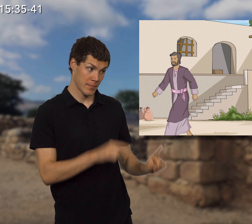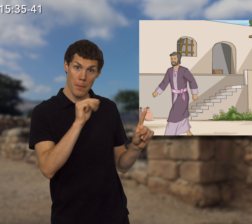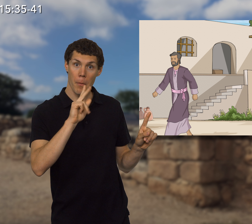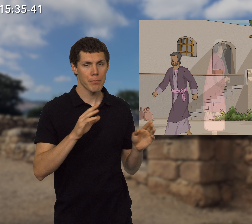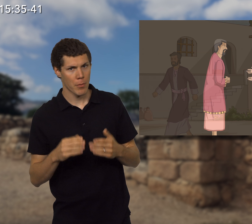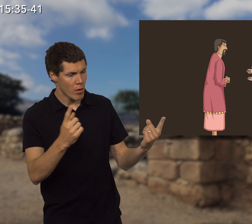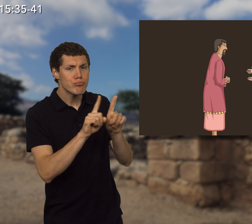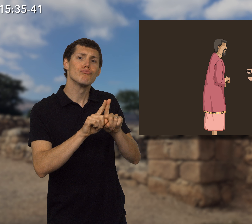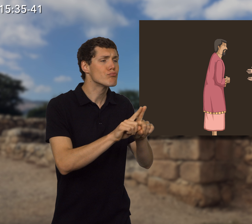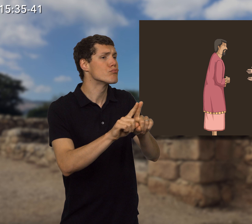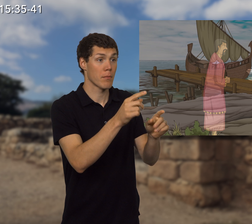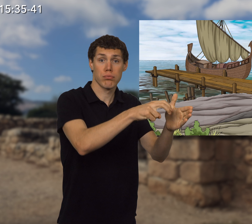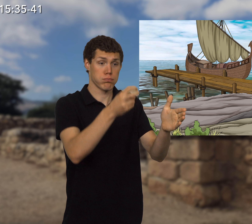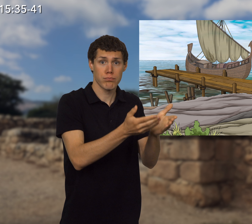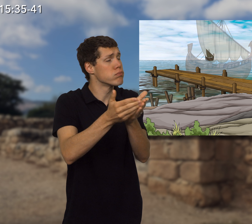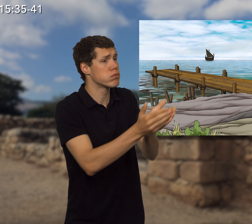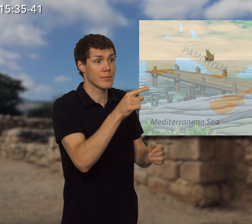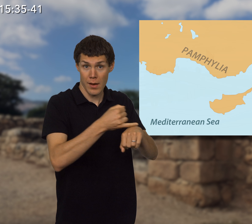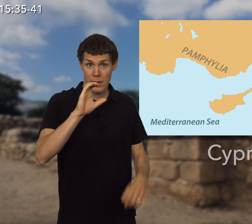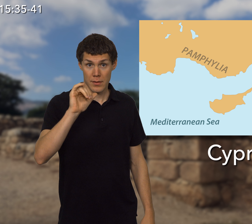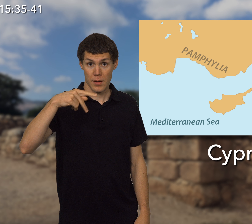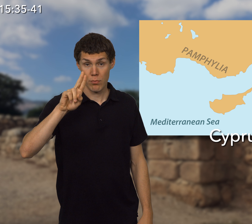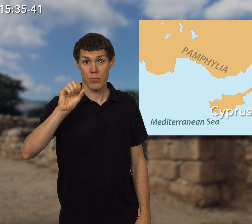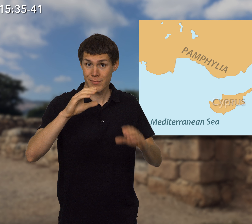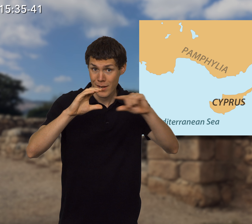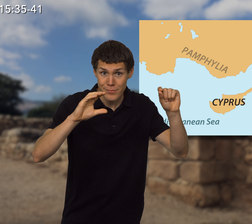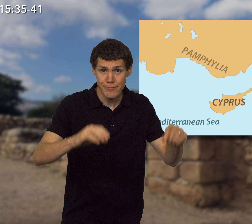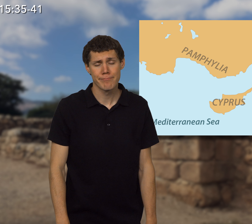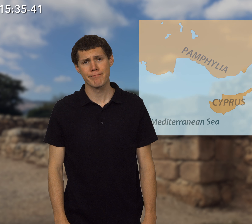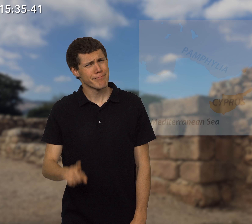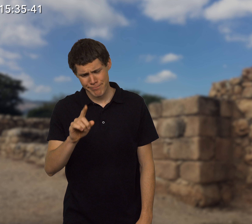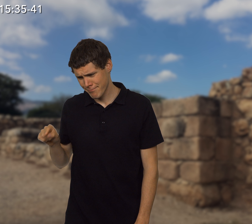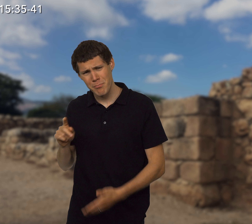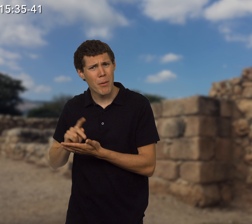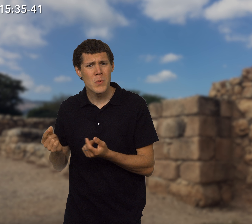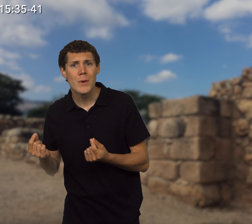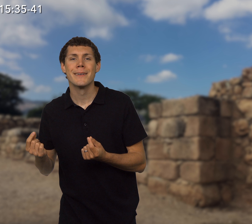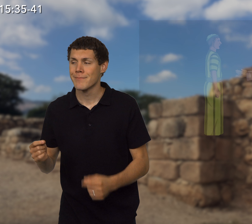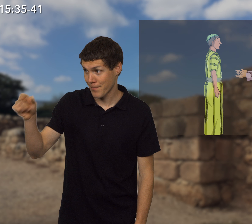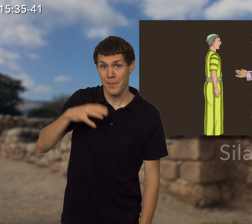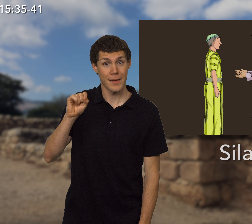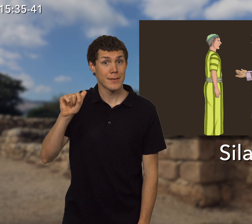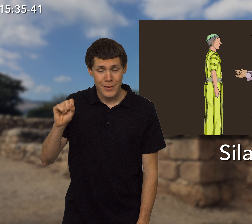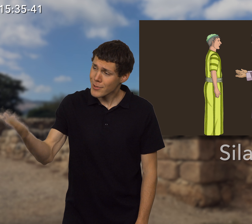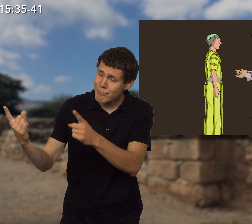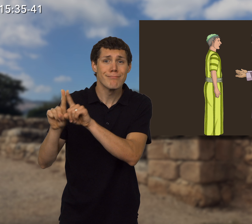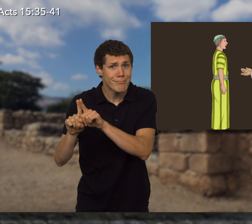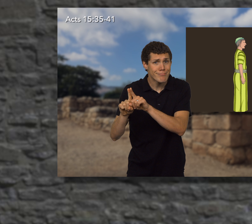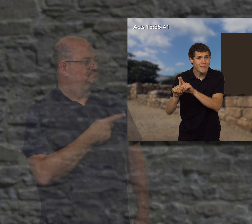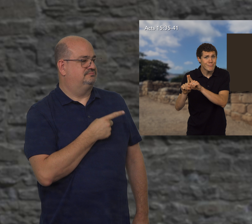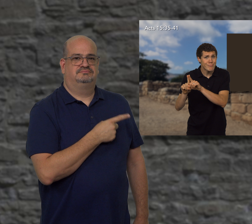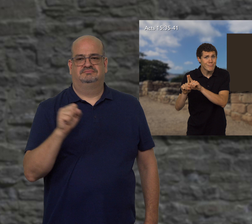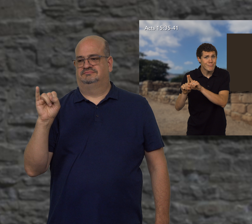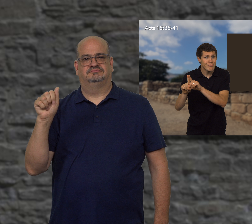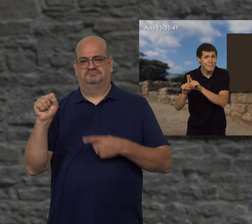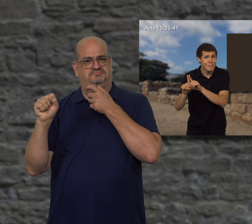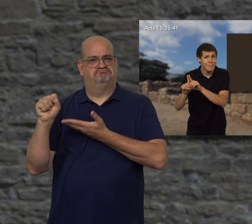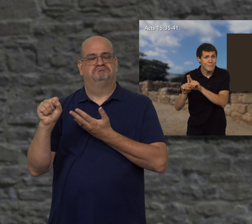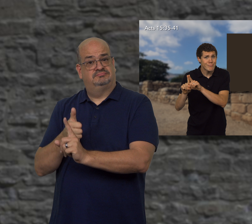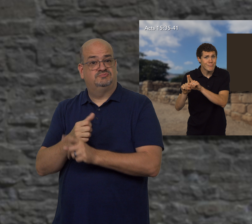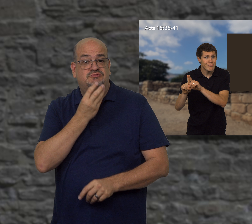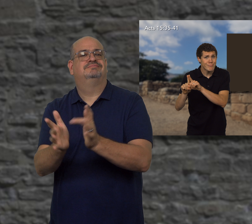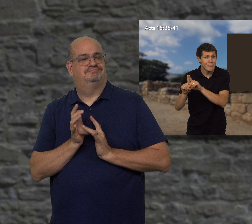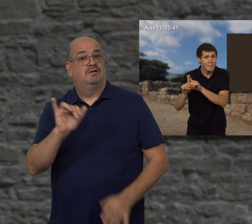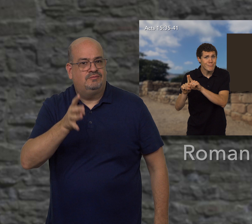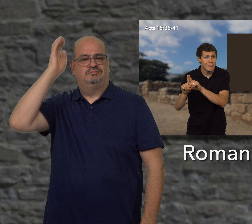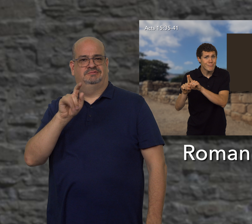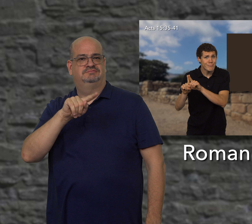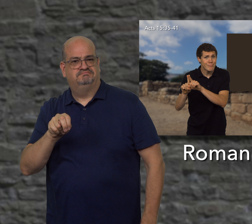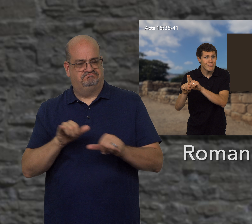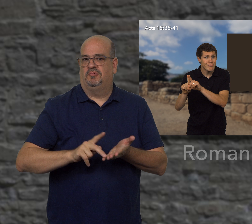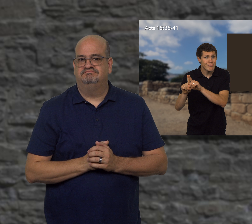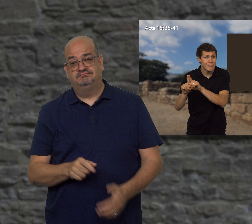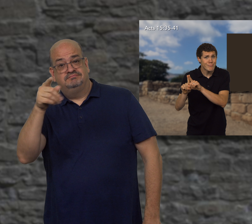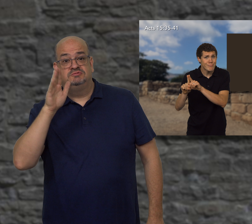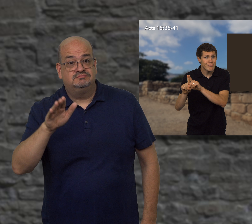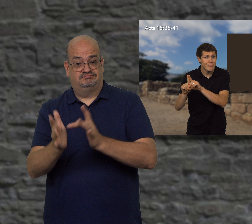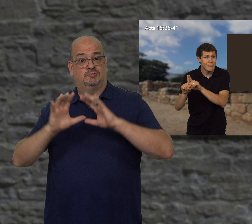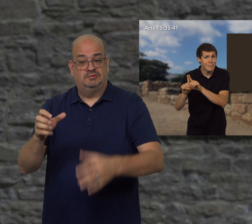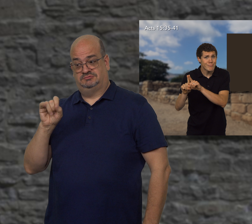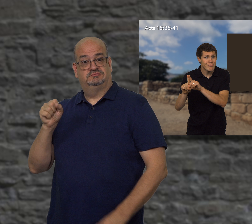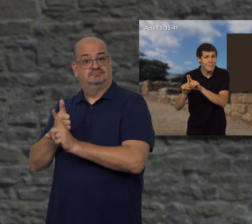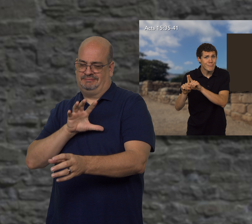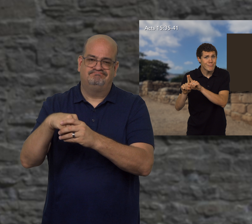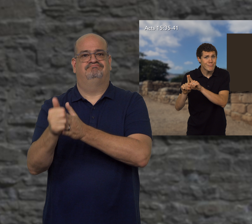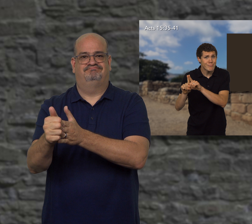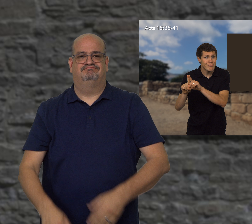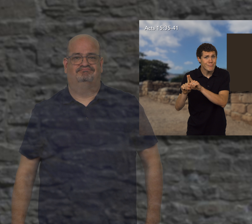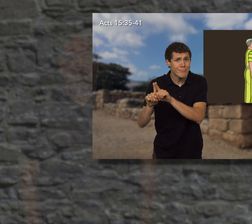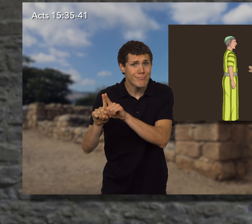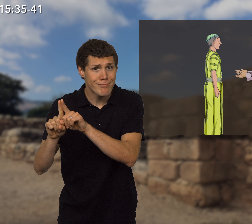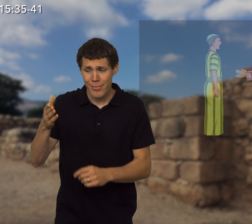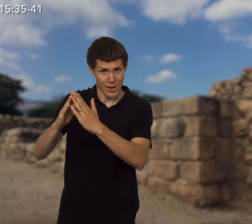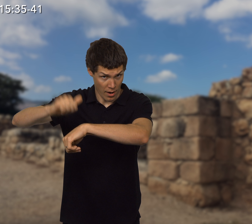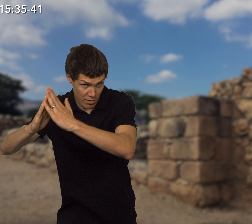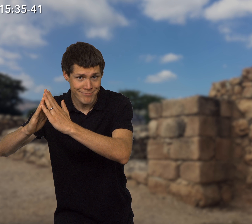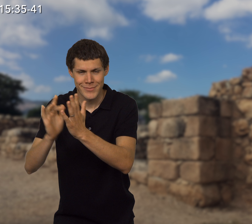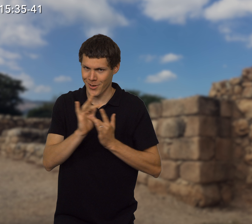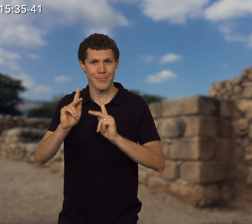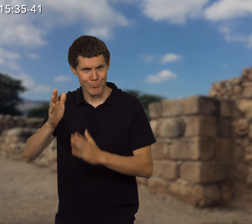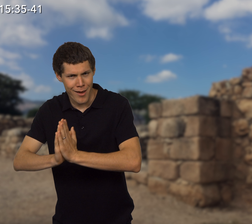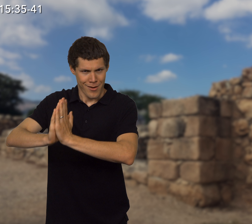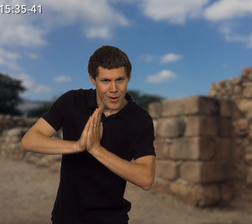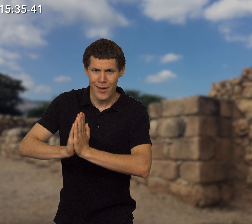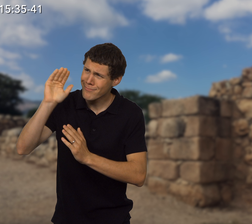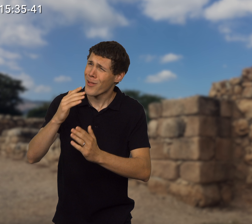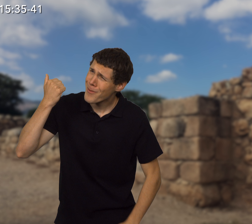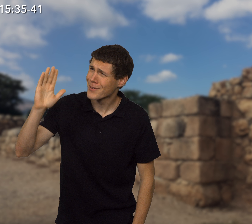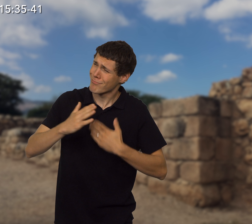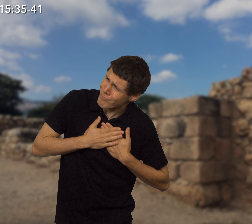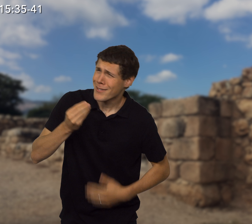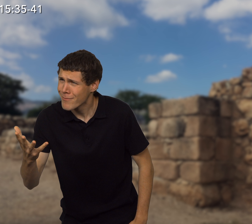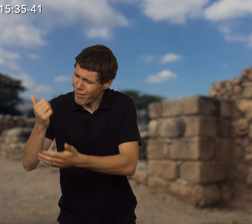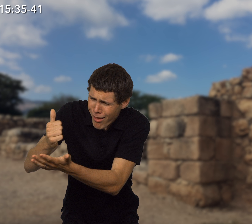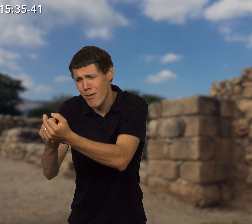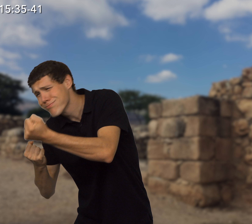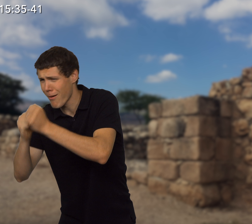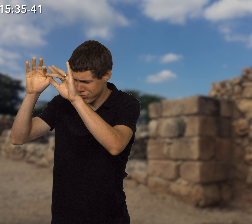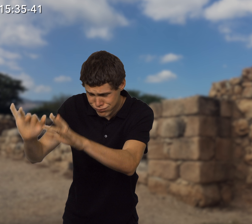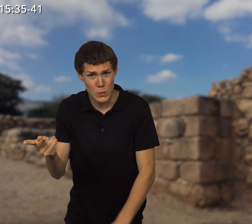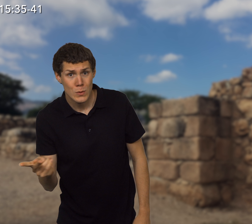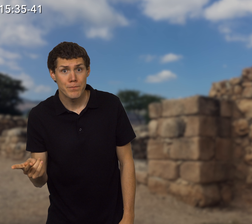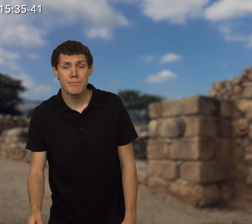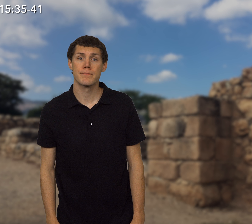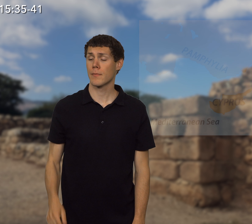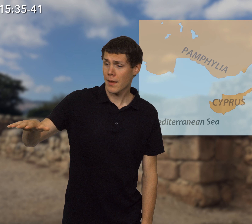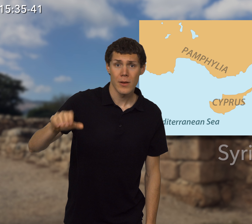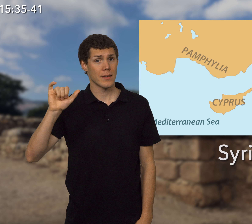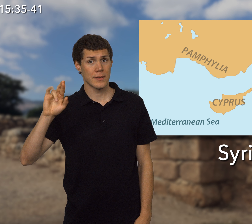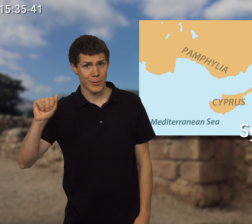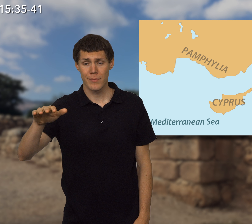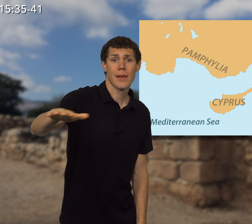Barnabas took Mark and sailed for Cyprus, but Paul chose Silas and left, commended by the brothers to the grace of the Lord.